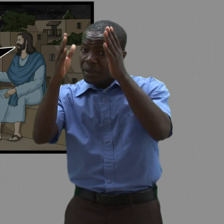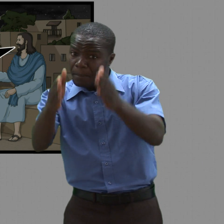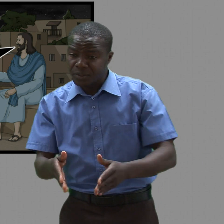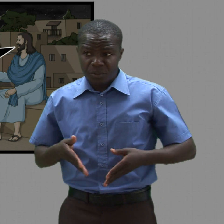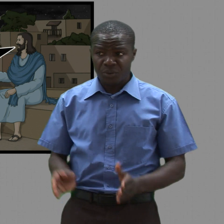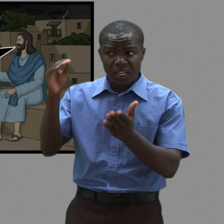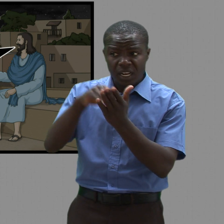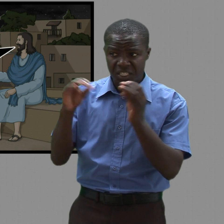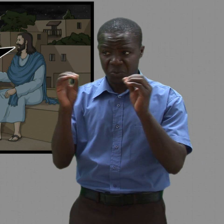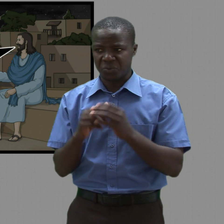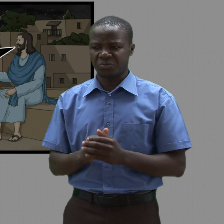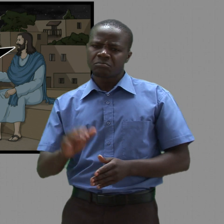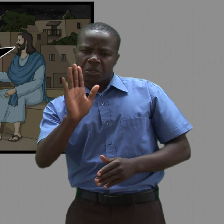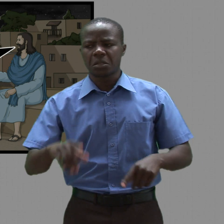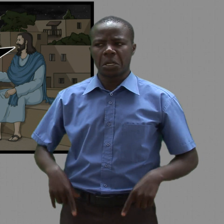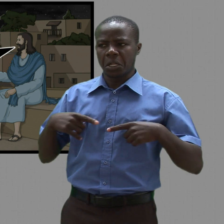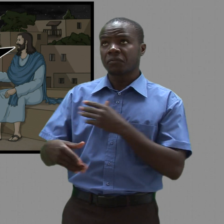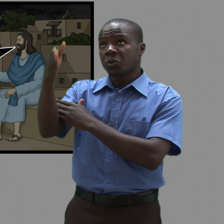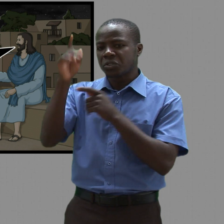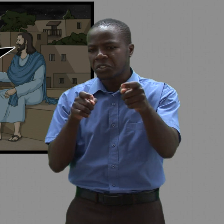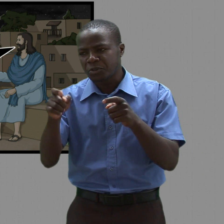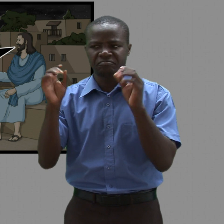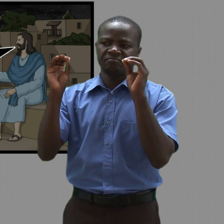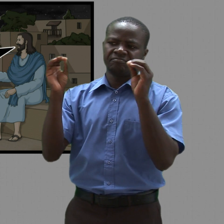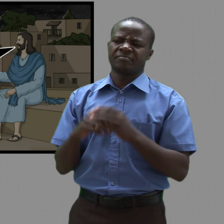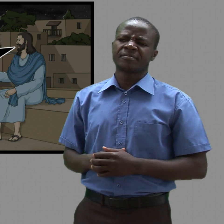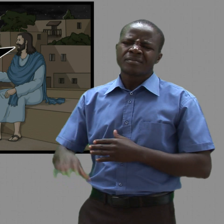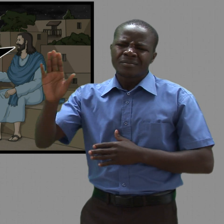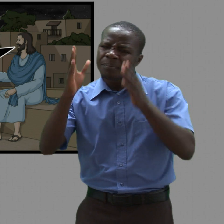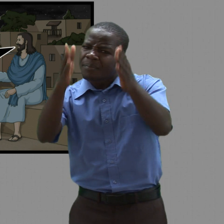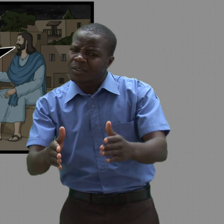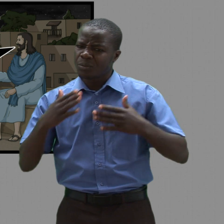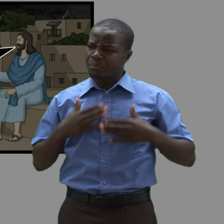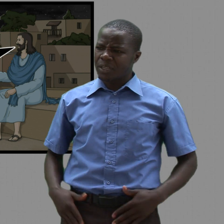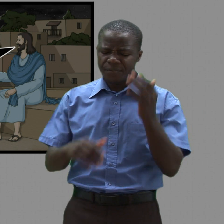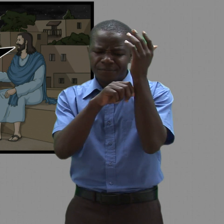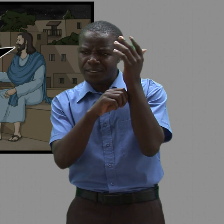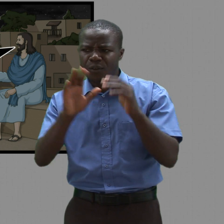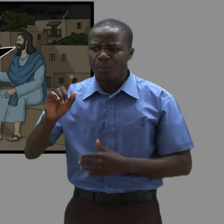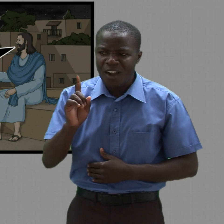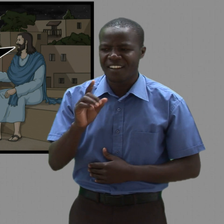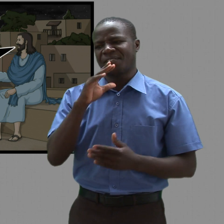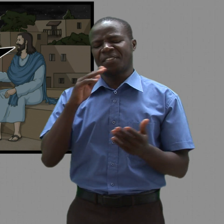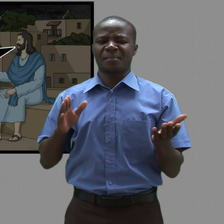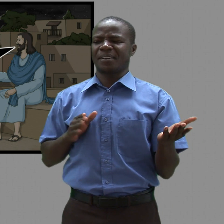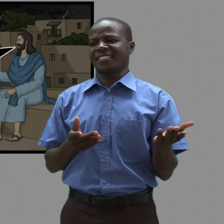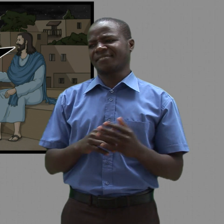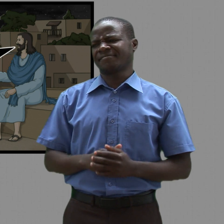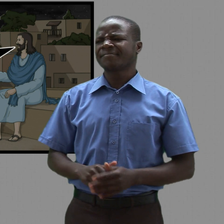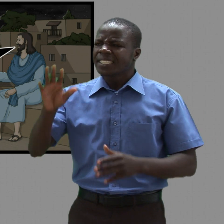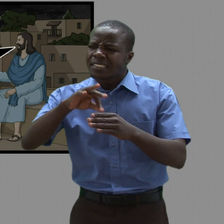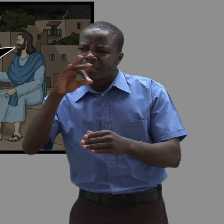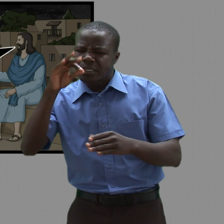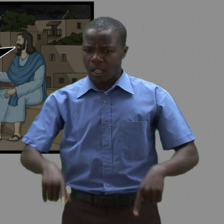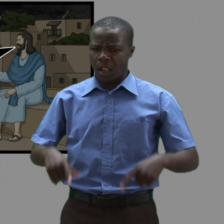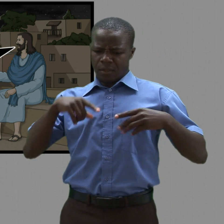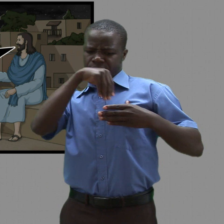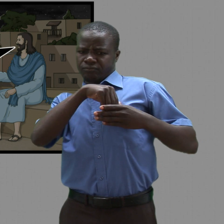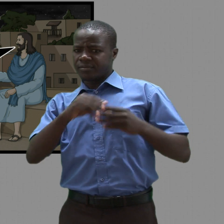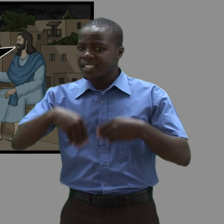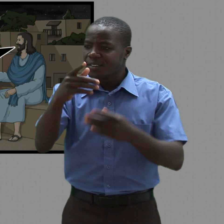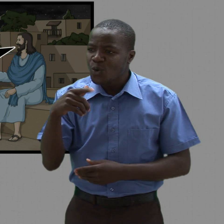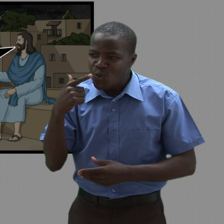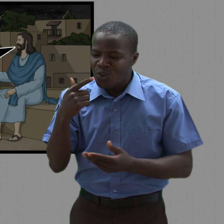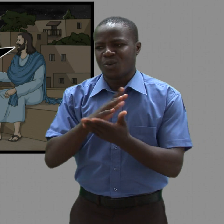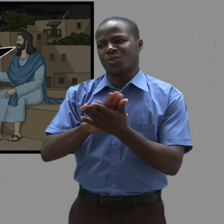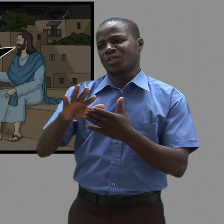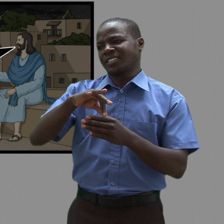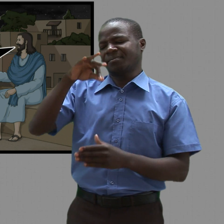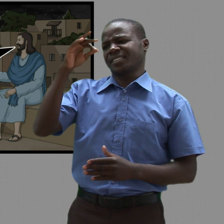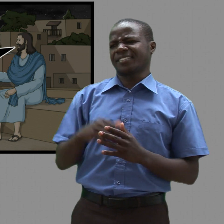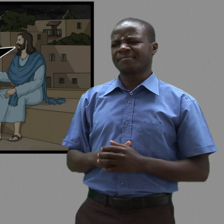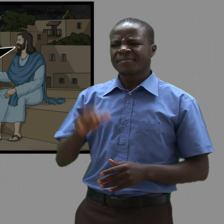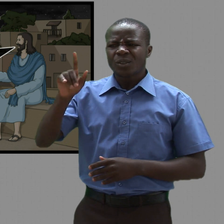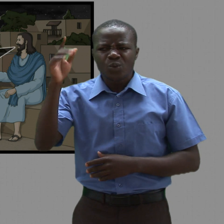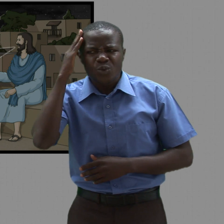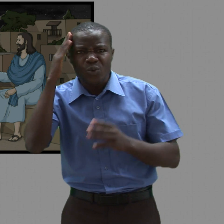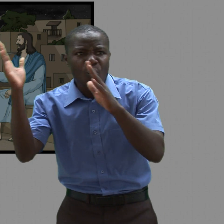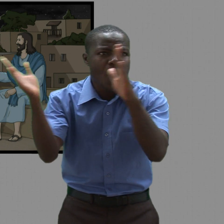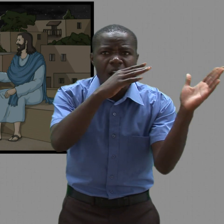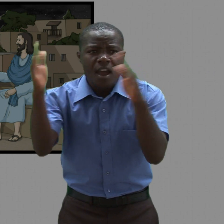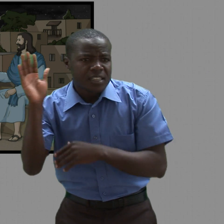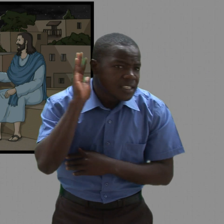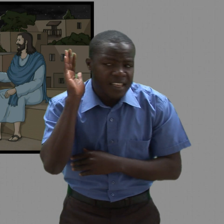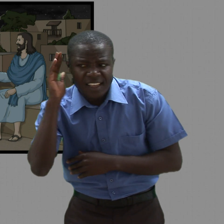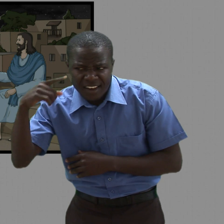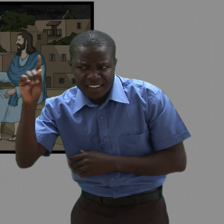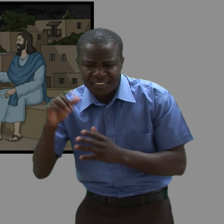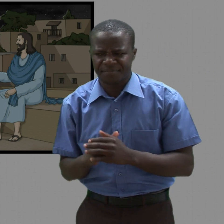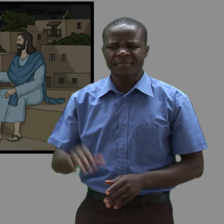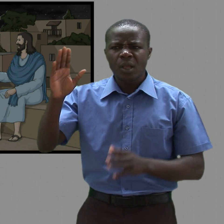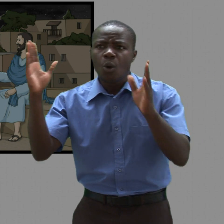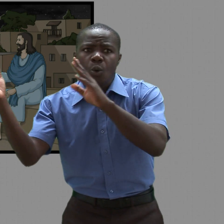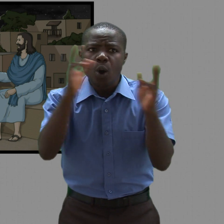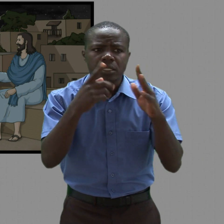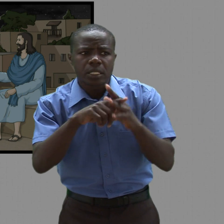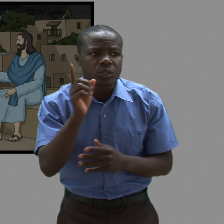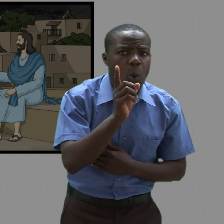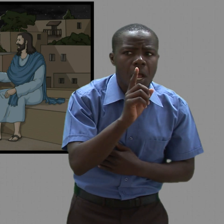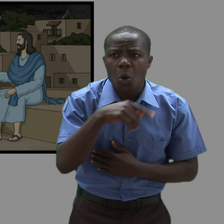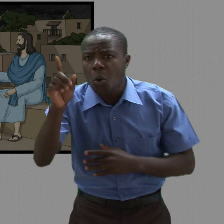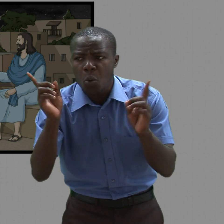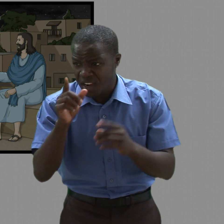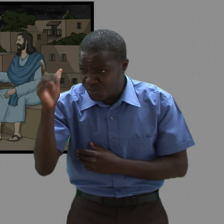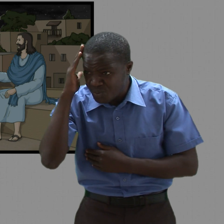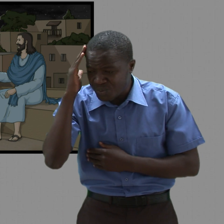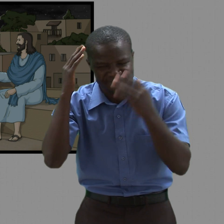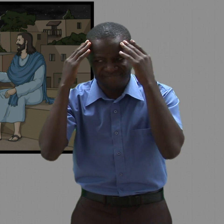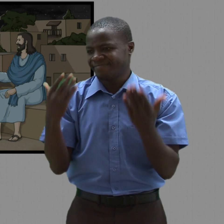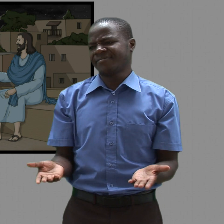Flesh is born of flesh, but spirit is born of the Spirit. Do not be amazed that I said, ‘You must be born again.’ The wind blows where it wishes.